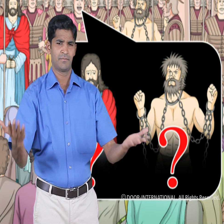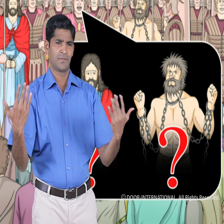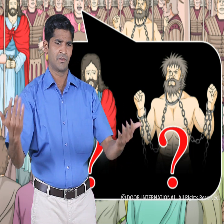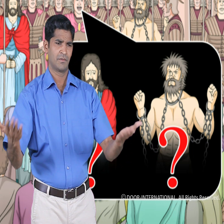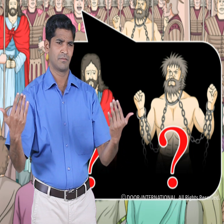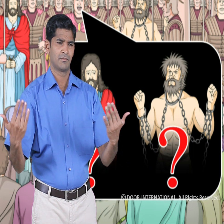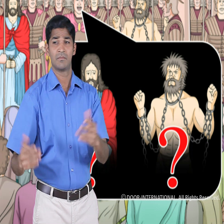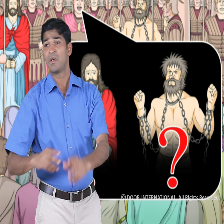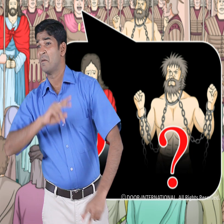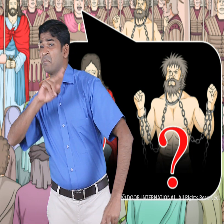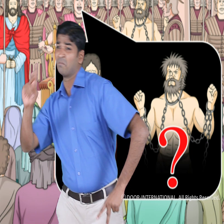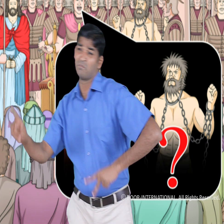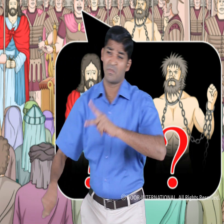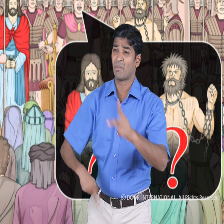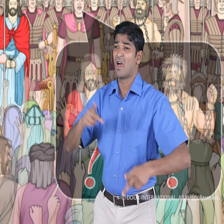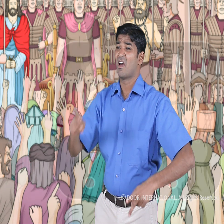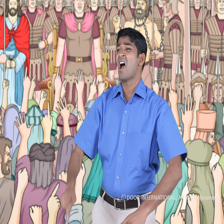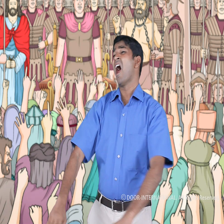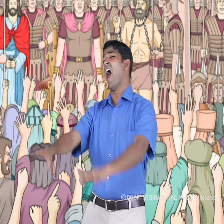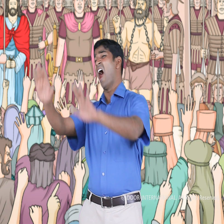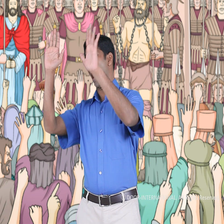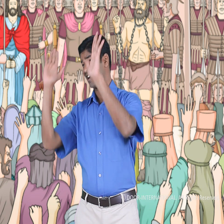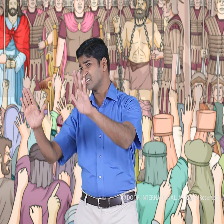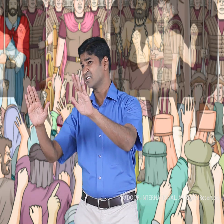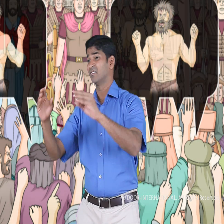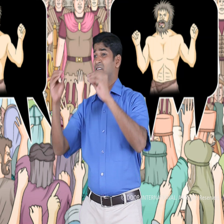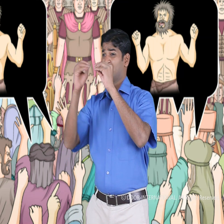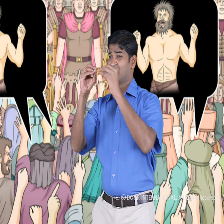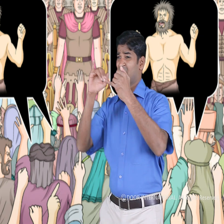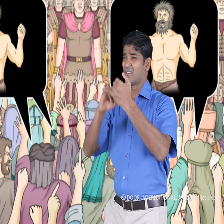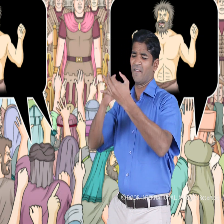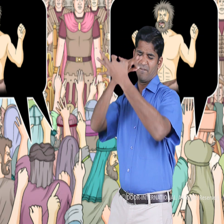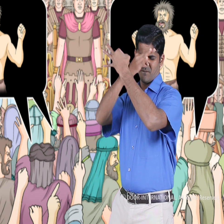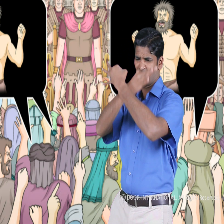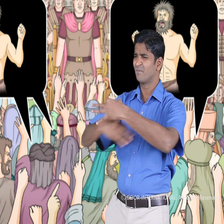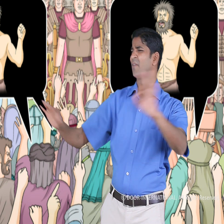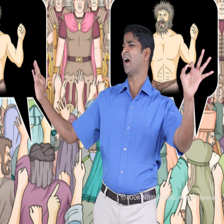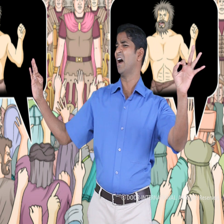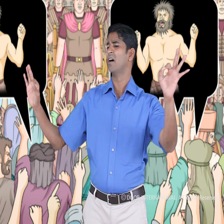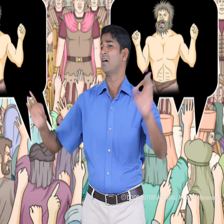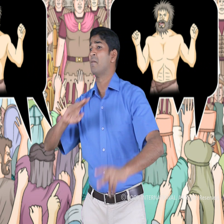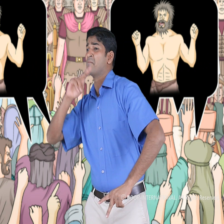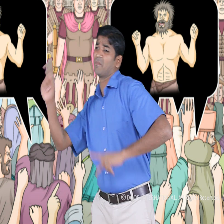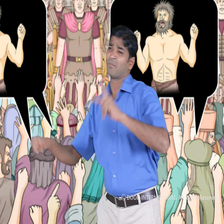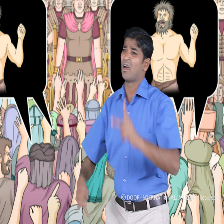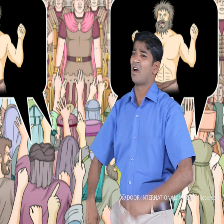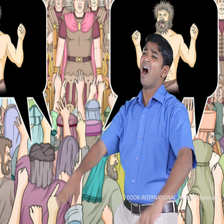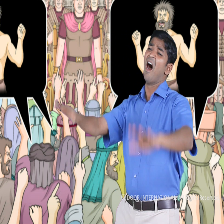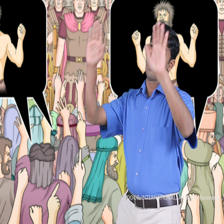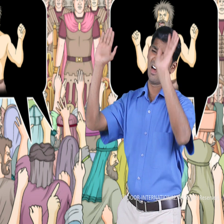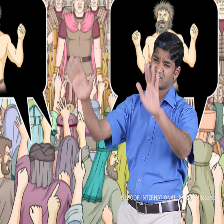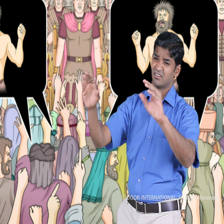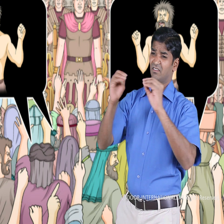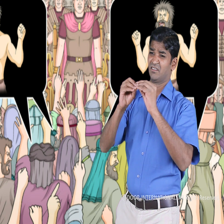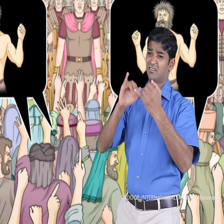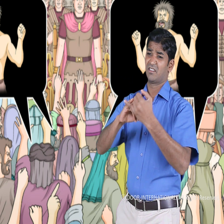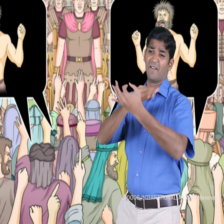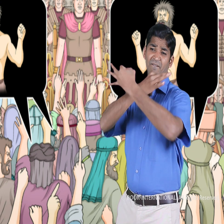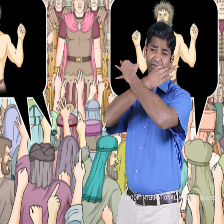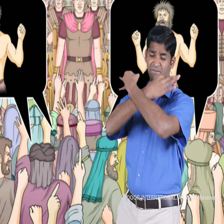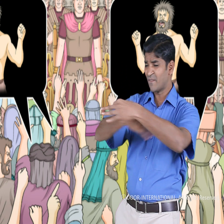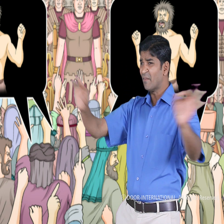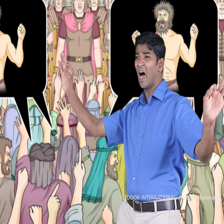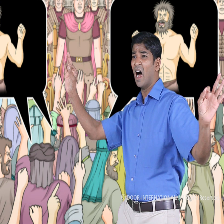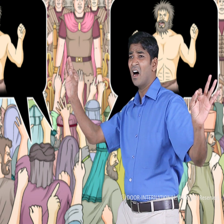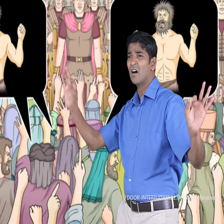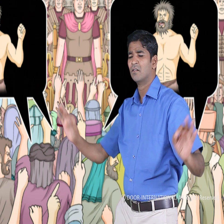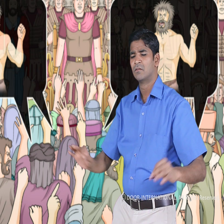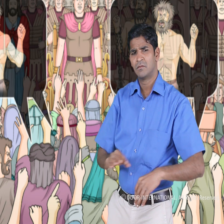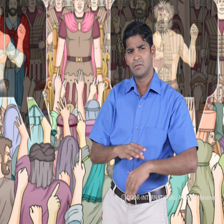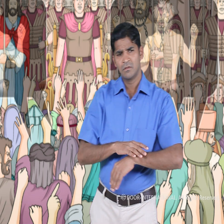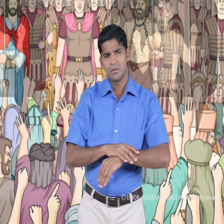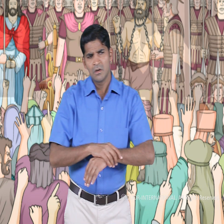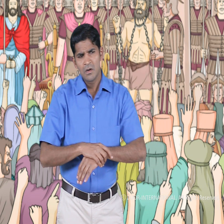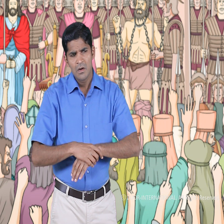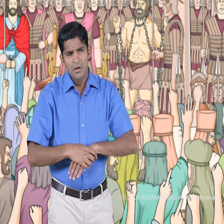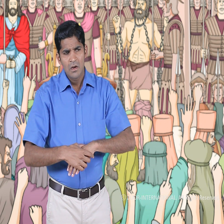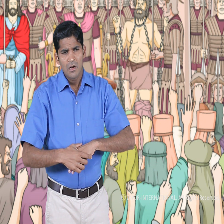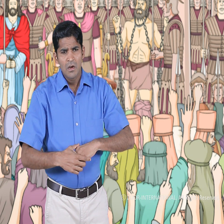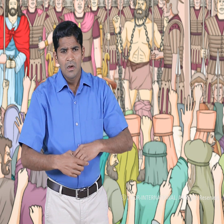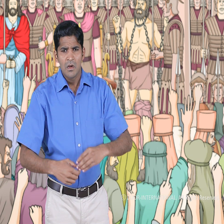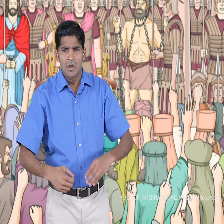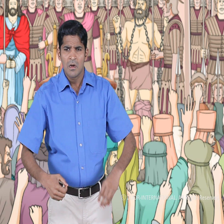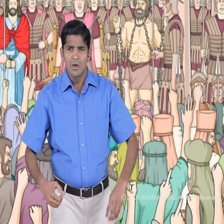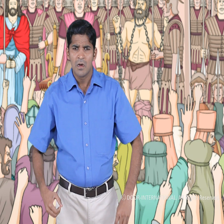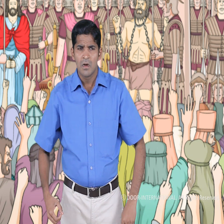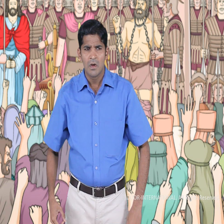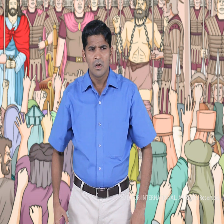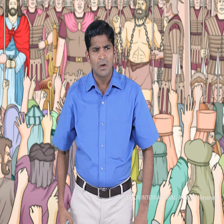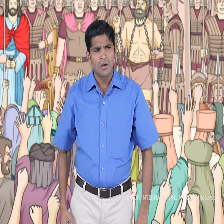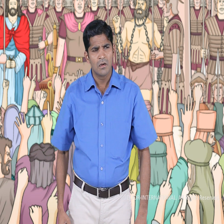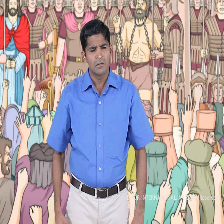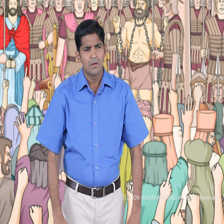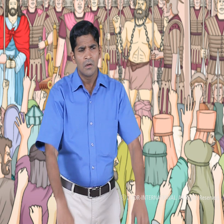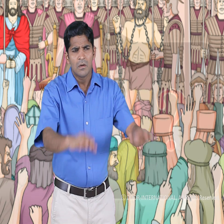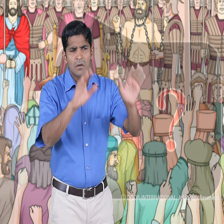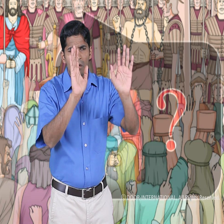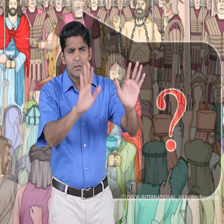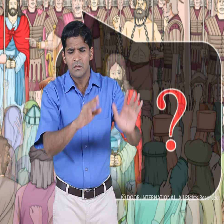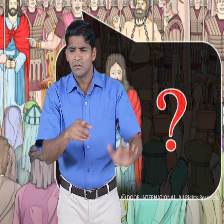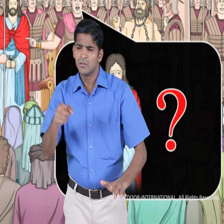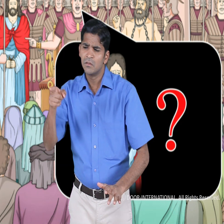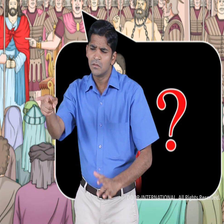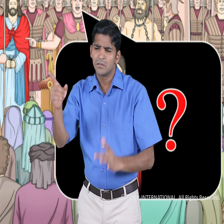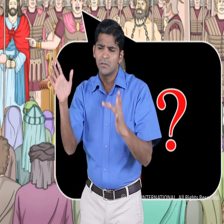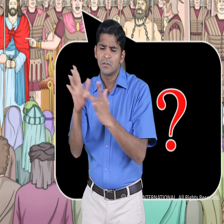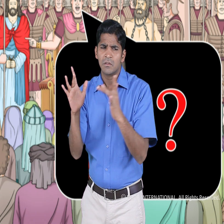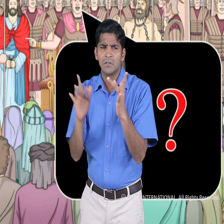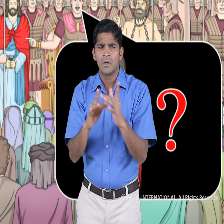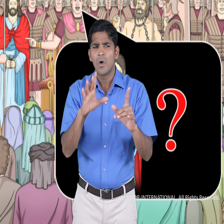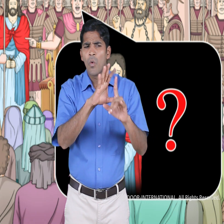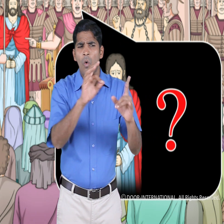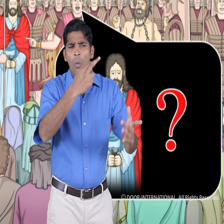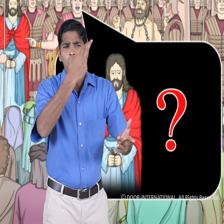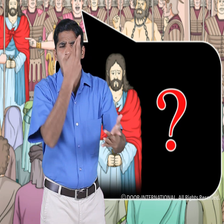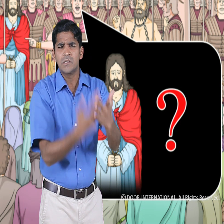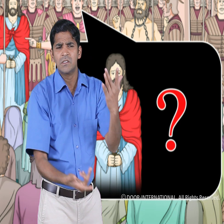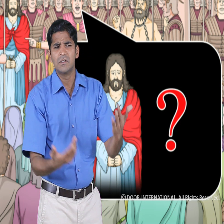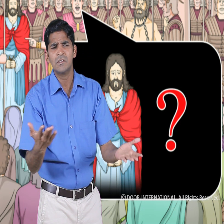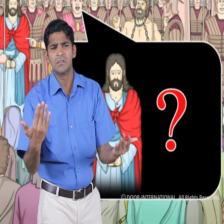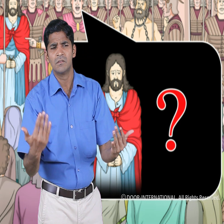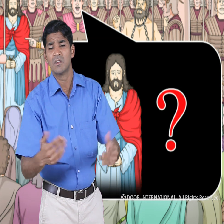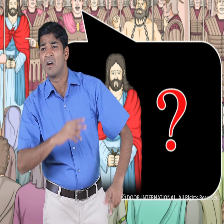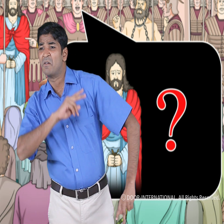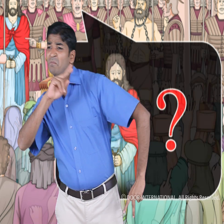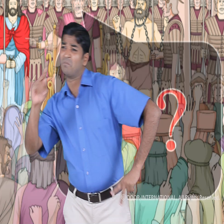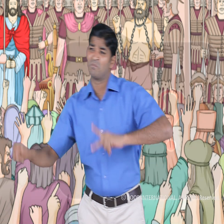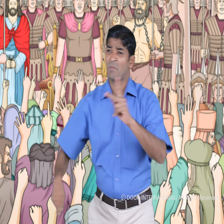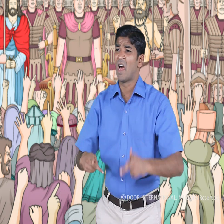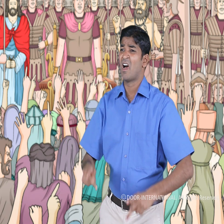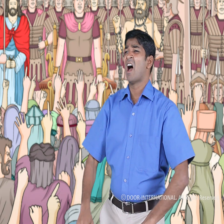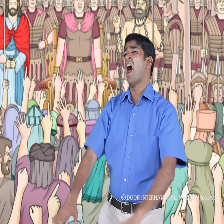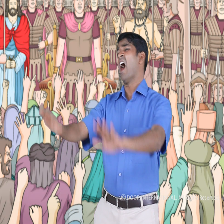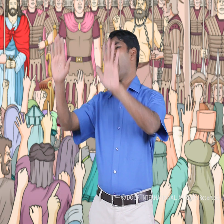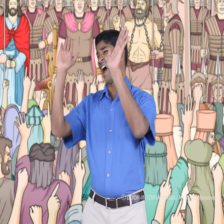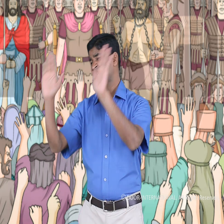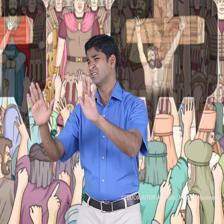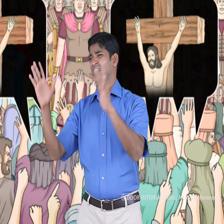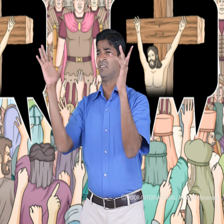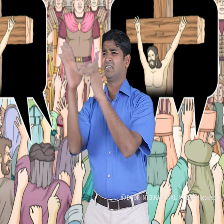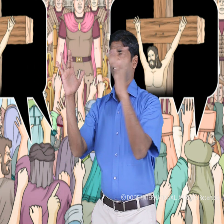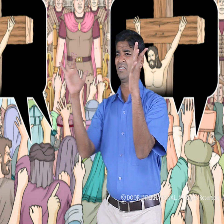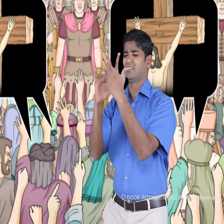“Barabbas,” they replied. “What then should I do with Jesus who is called Christ?” Pilate asked.